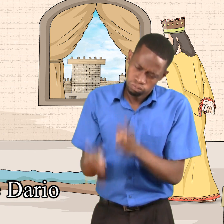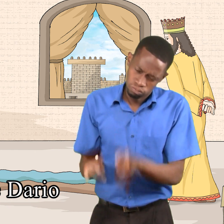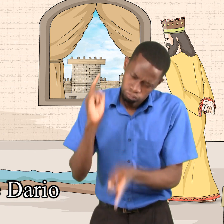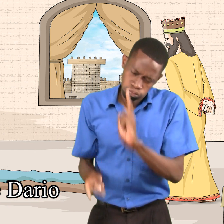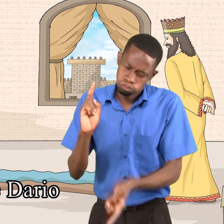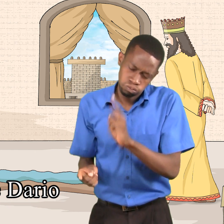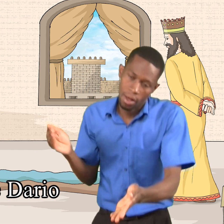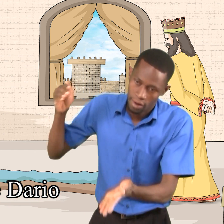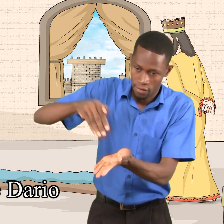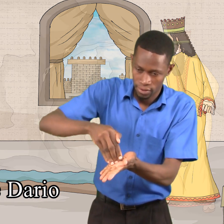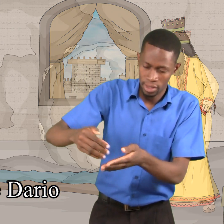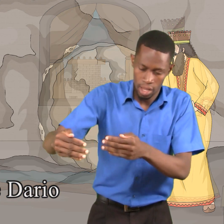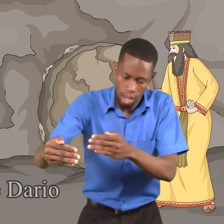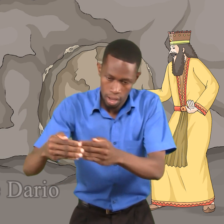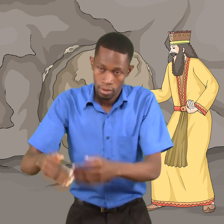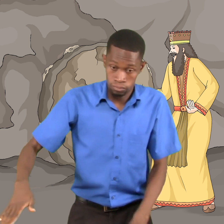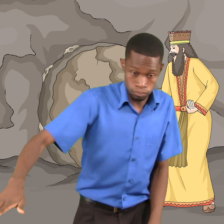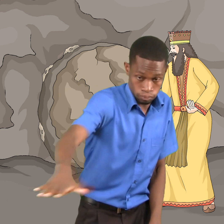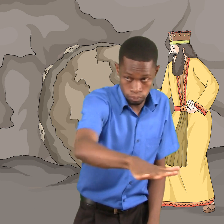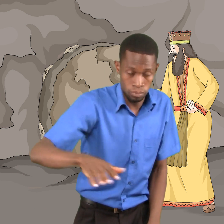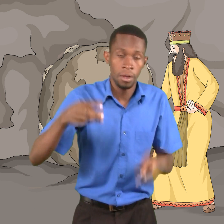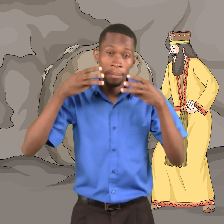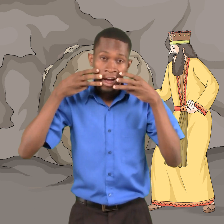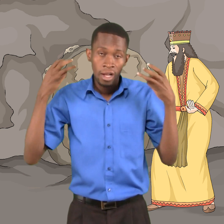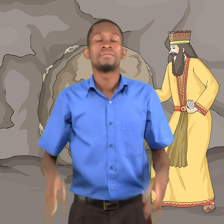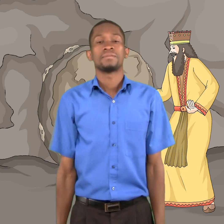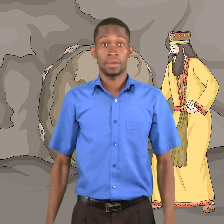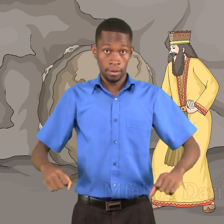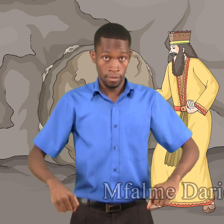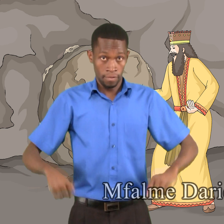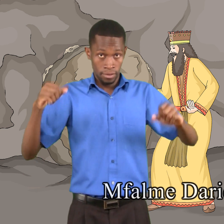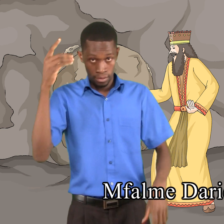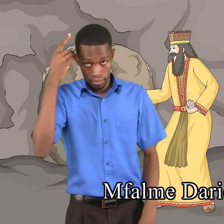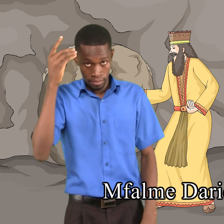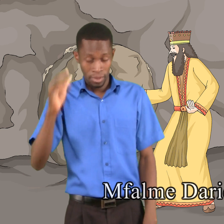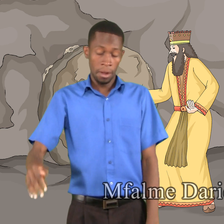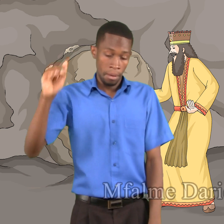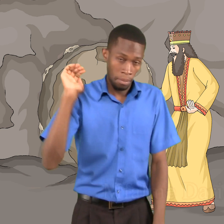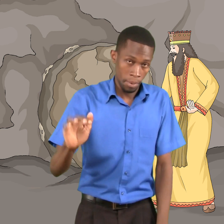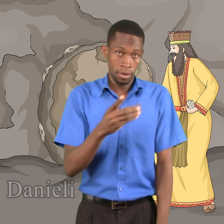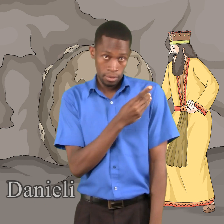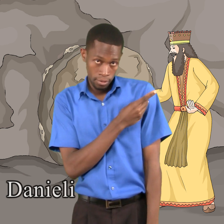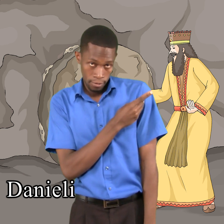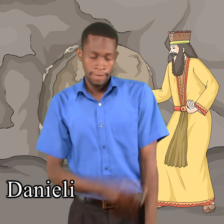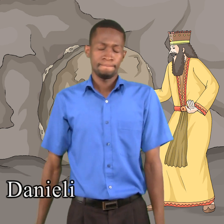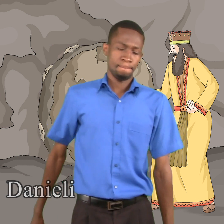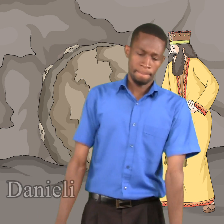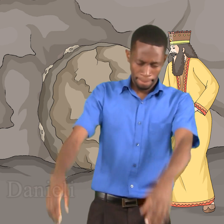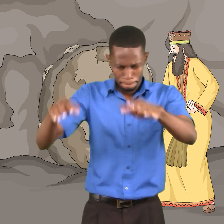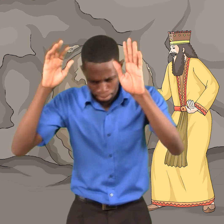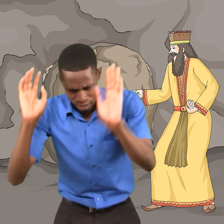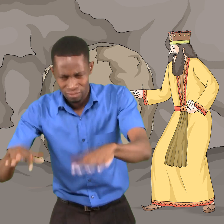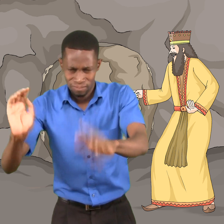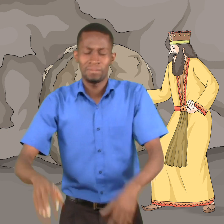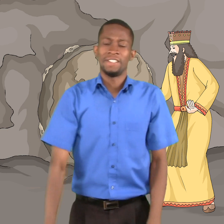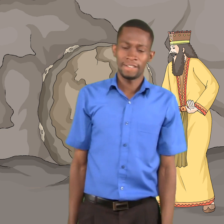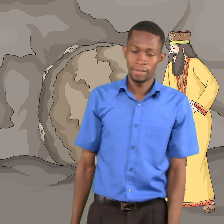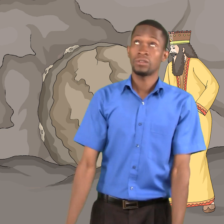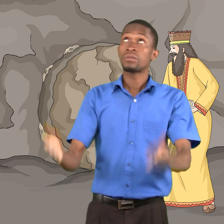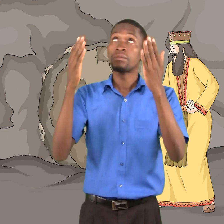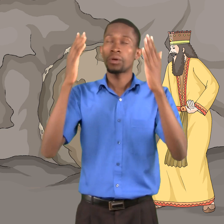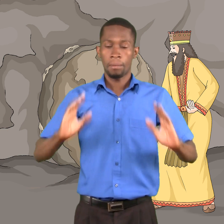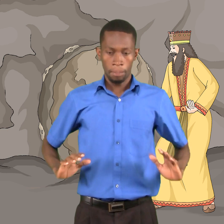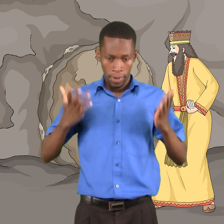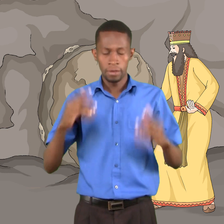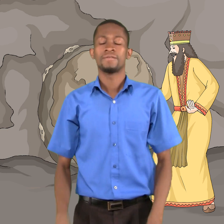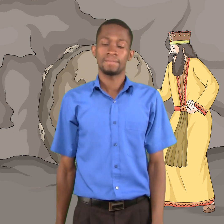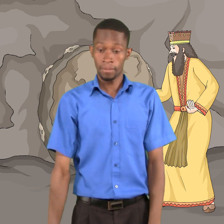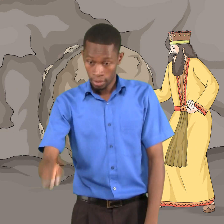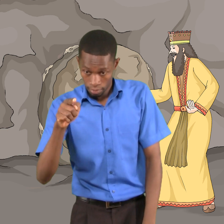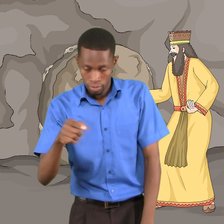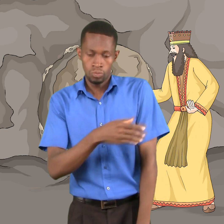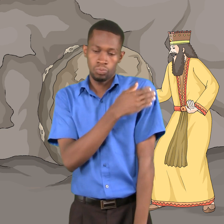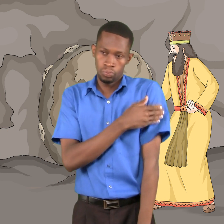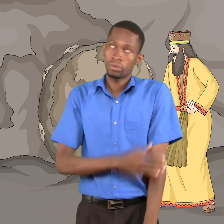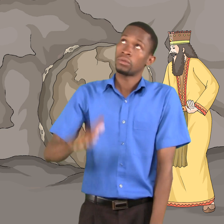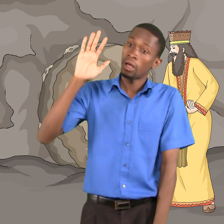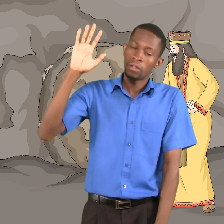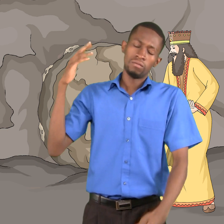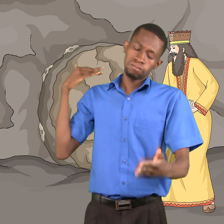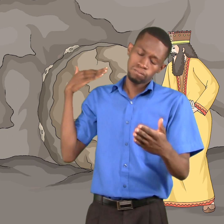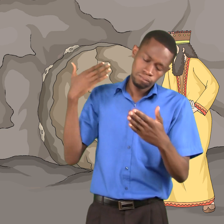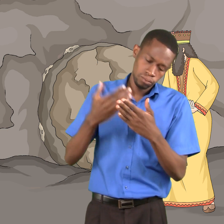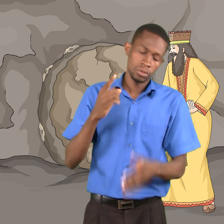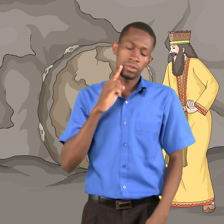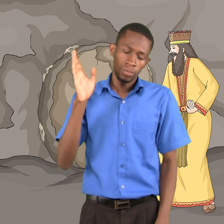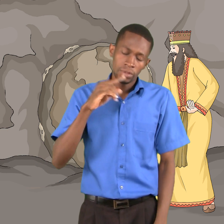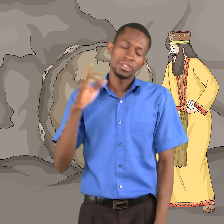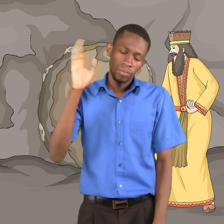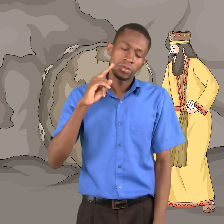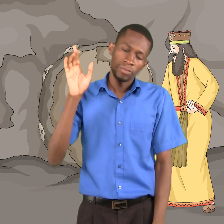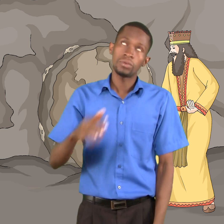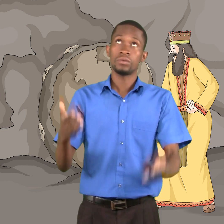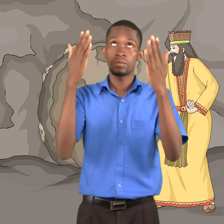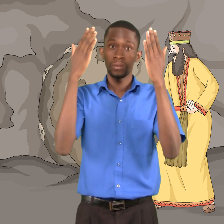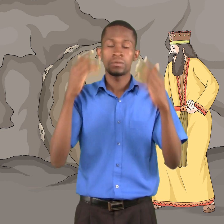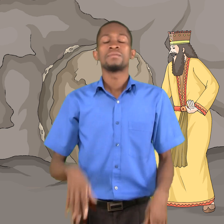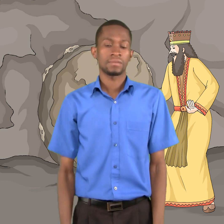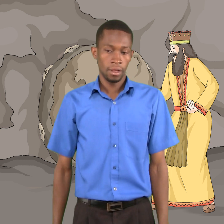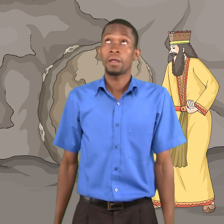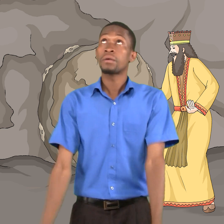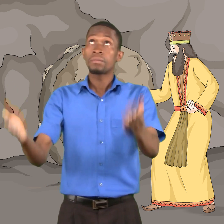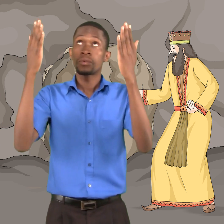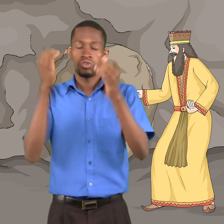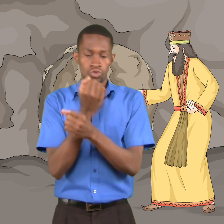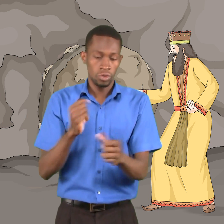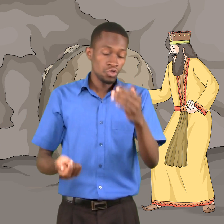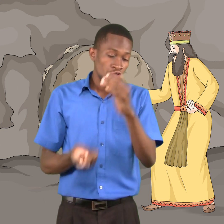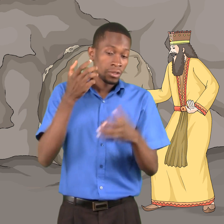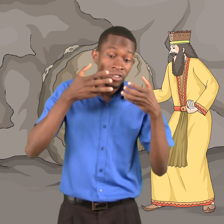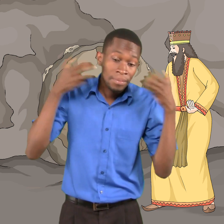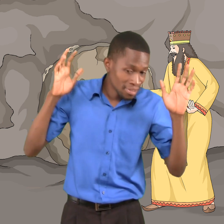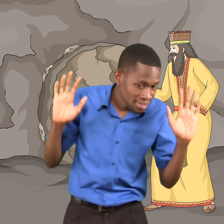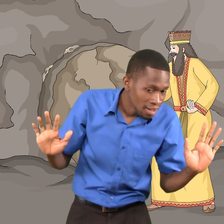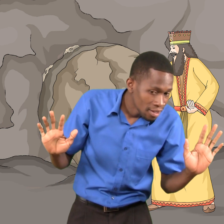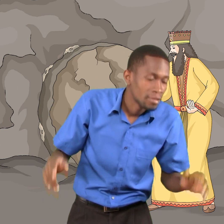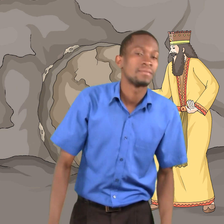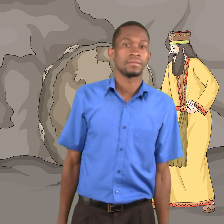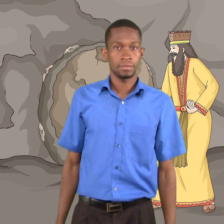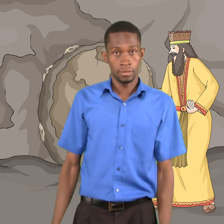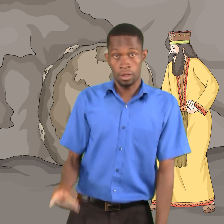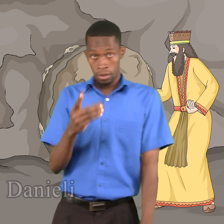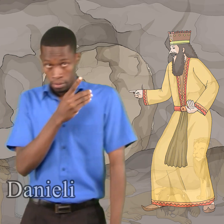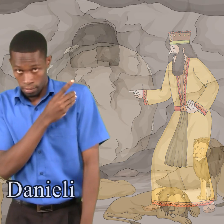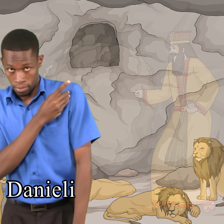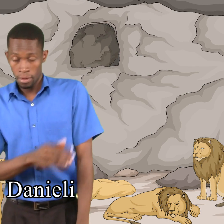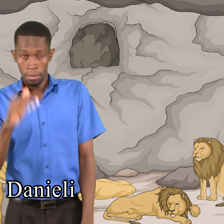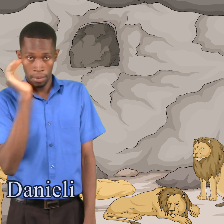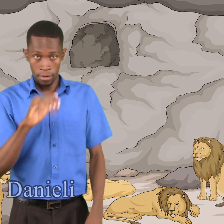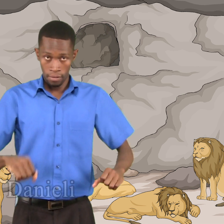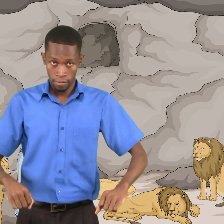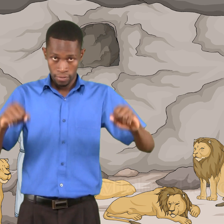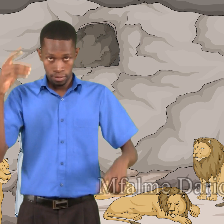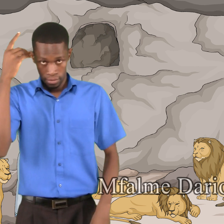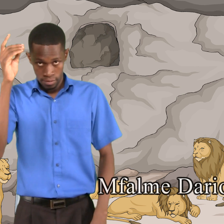When he reached the den, he cried out in a voice of anguish, “O Daniel, servant of the living God, has your God, whom you serve continually, been able to deliver you from the lions?”